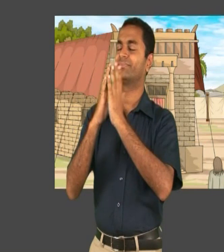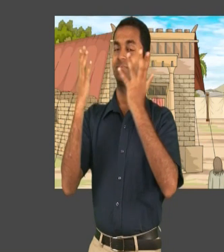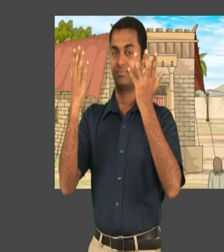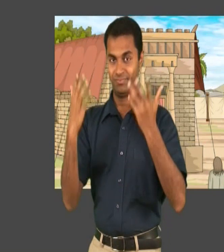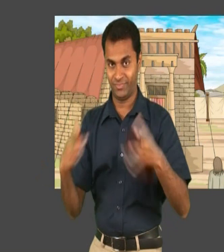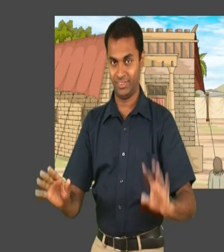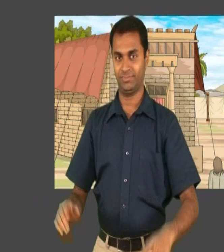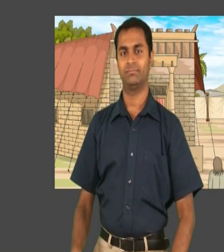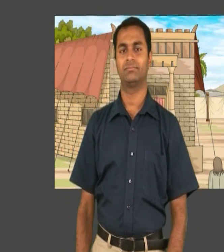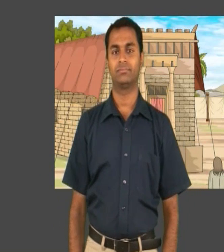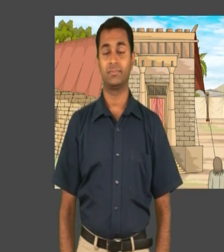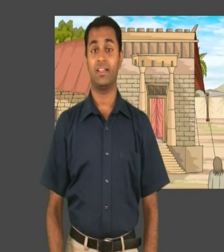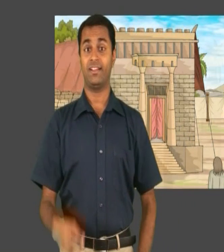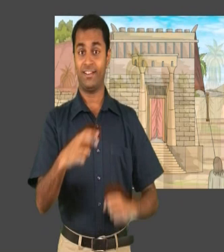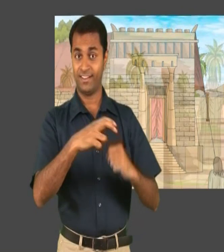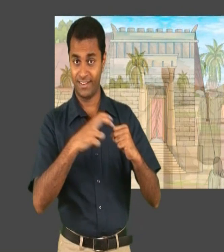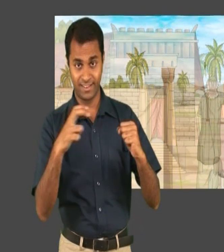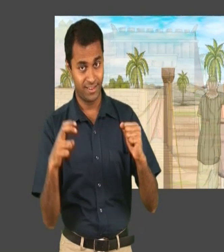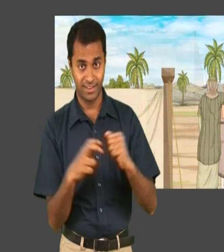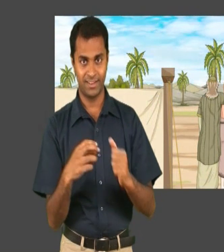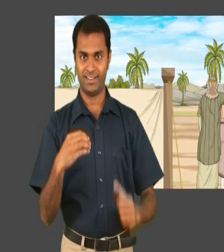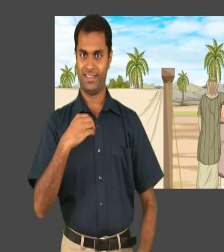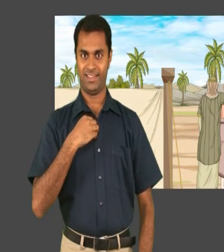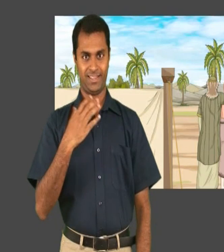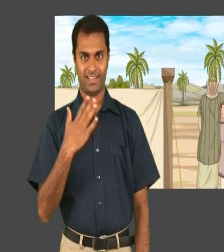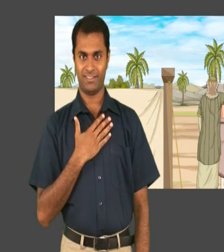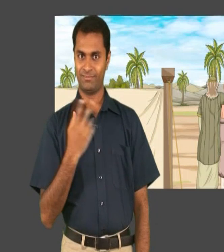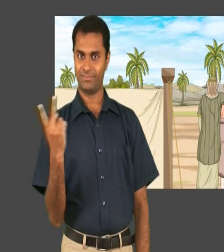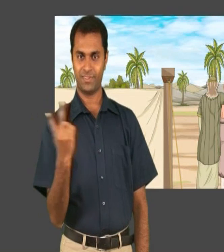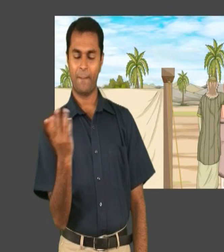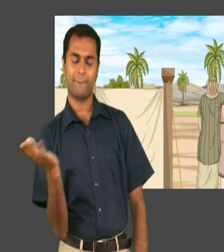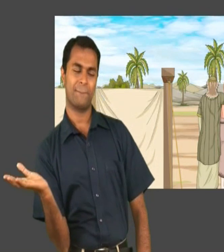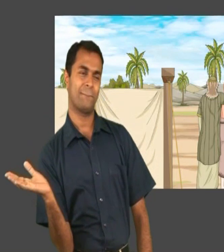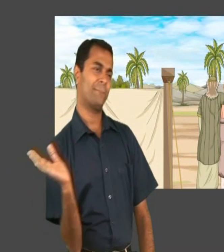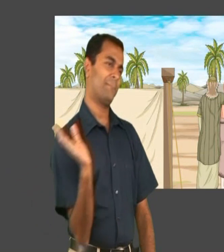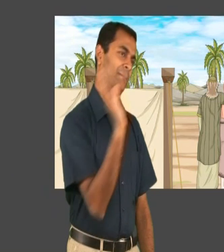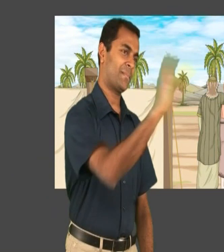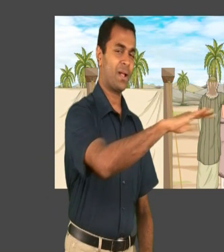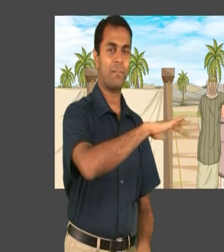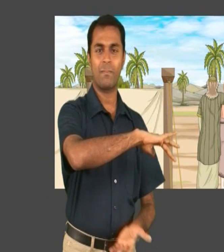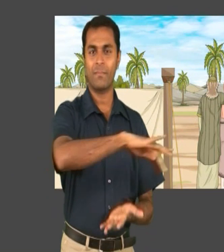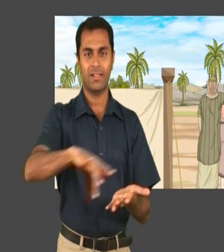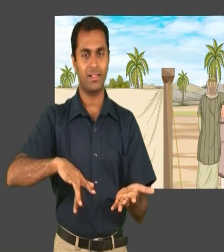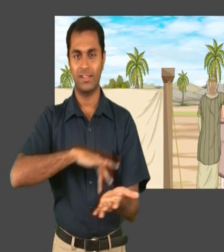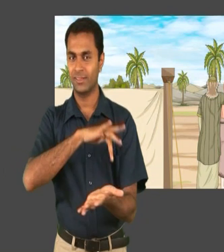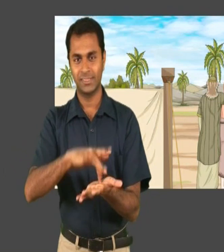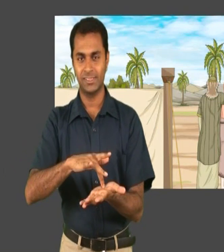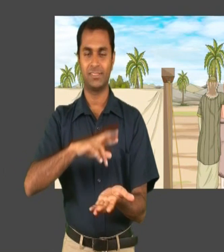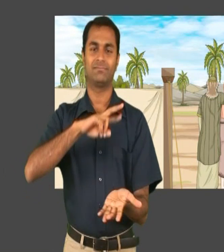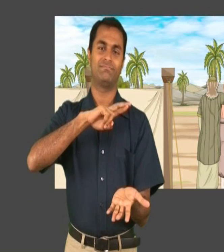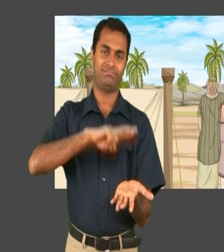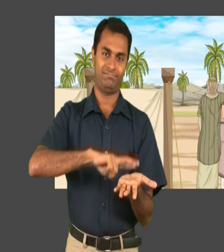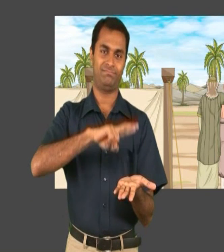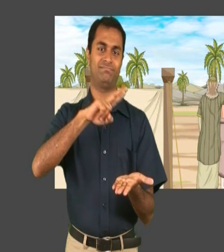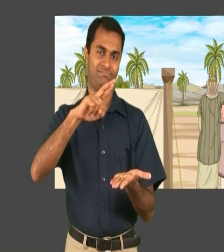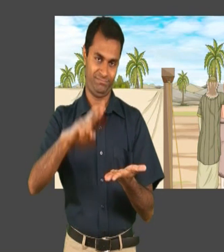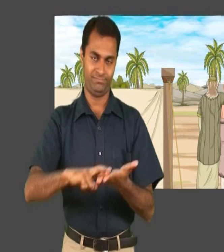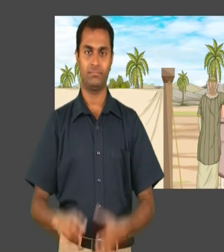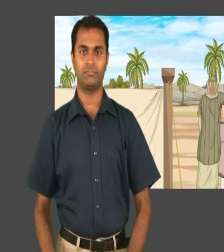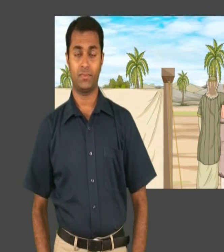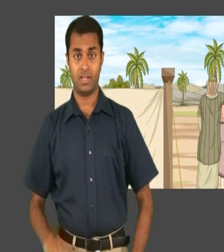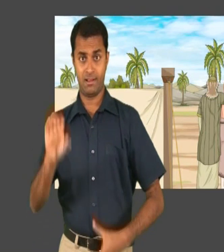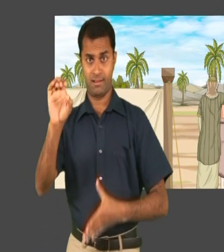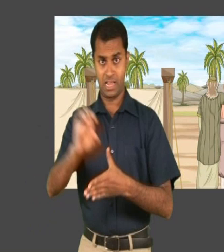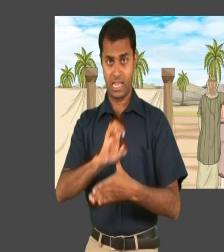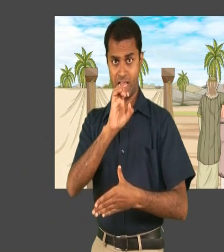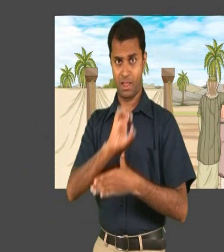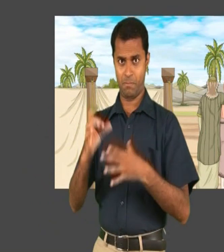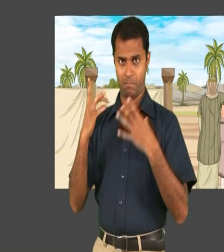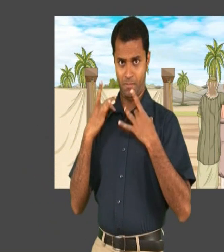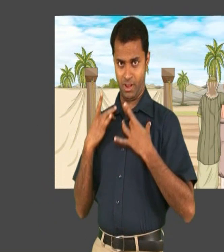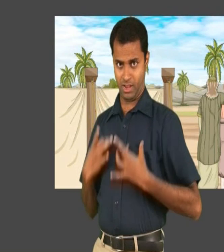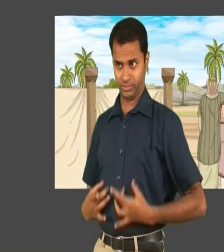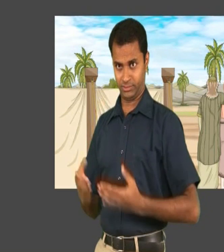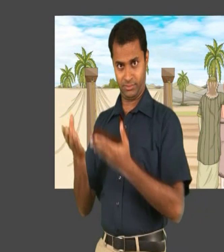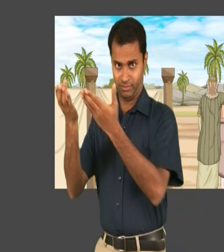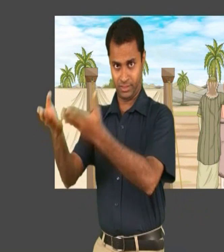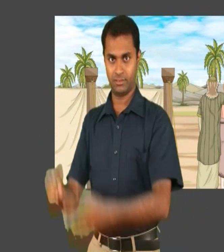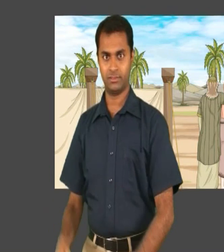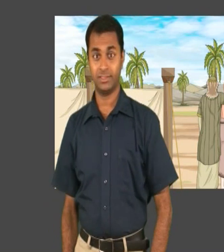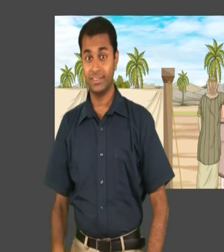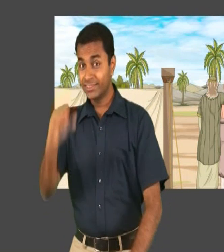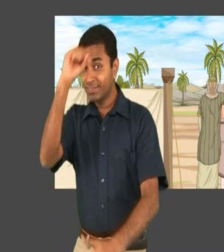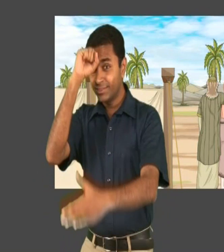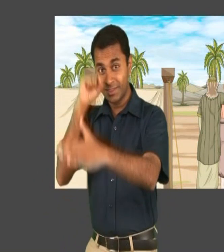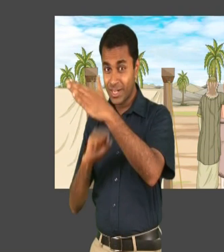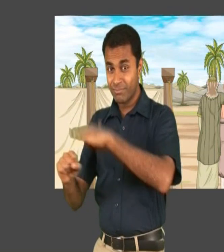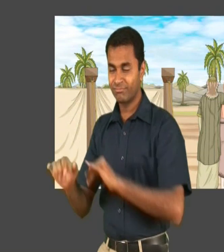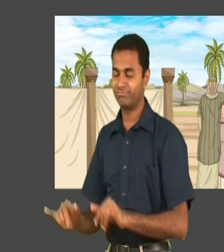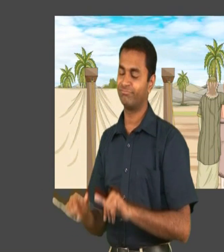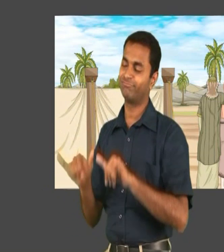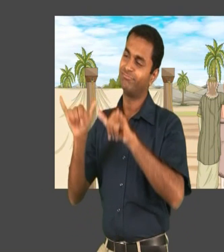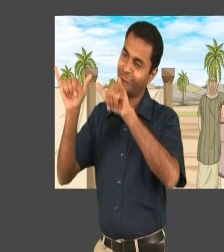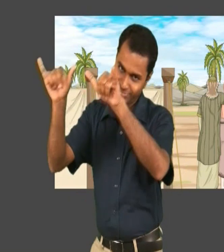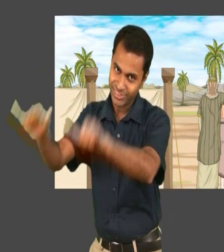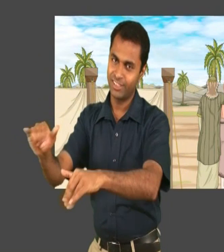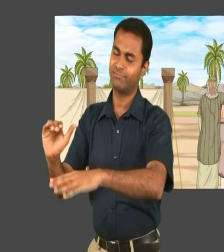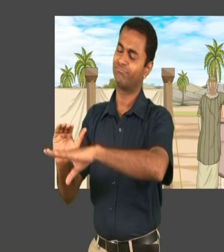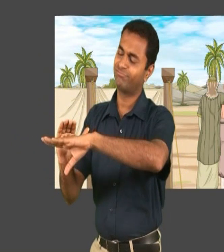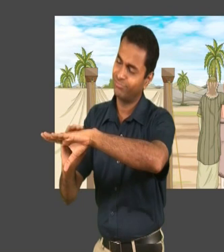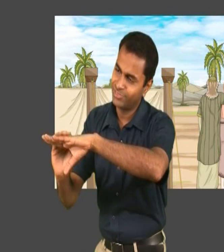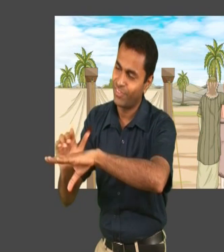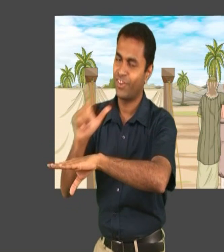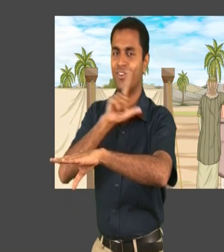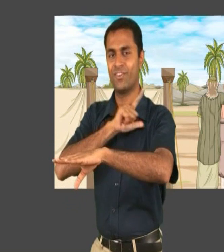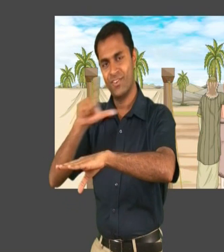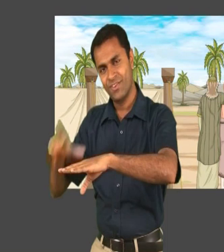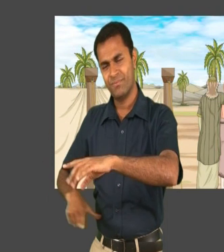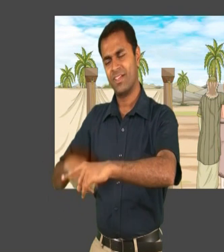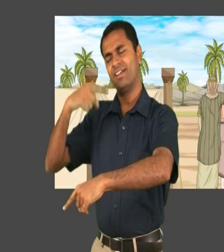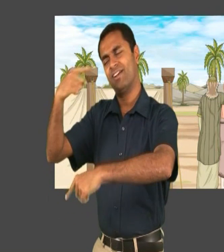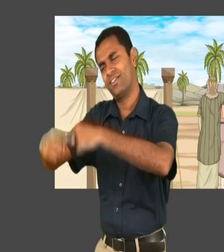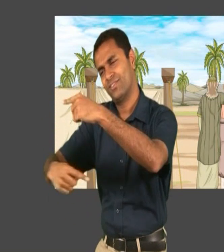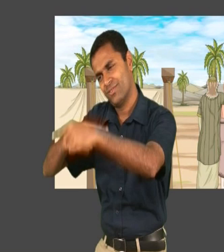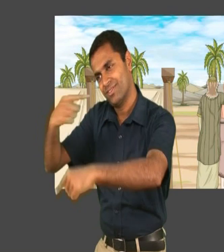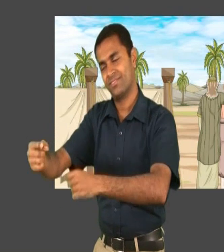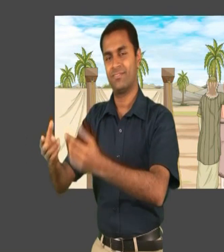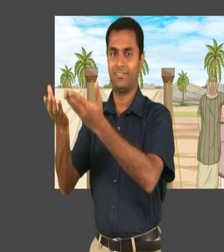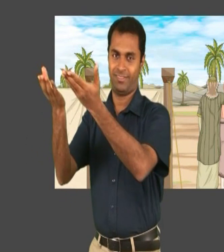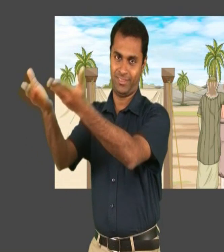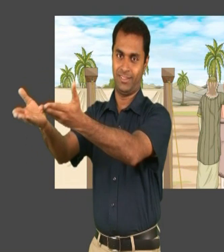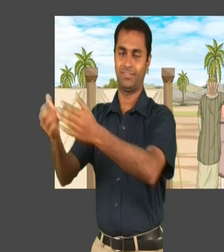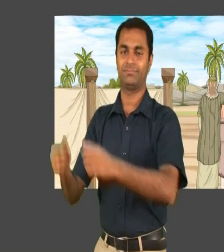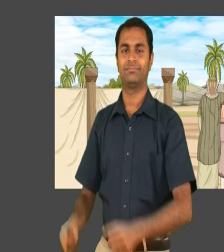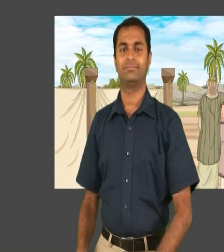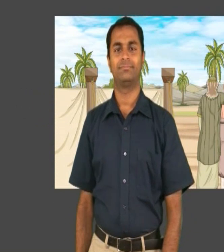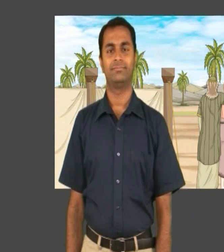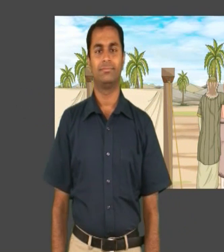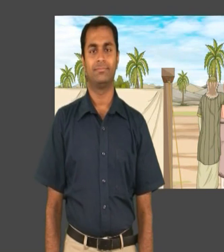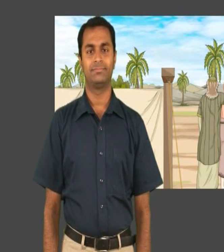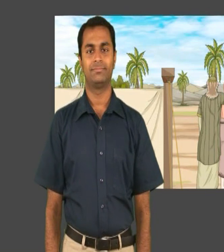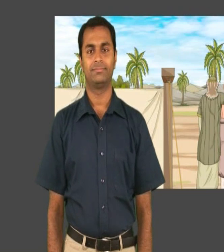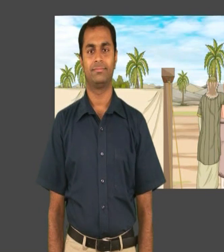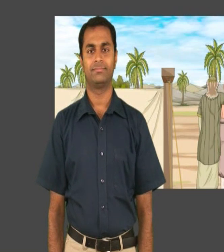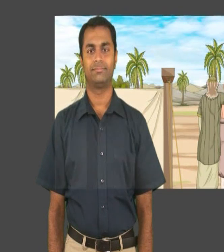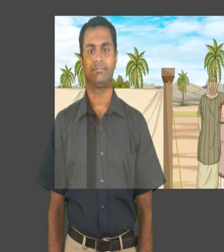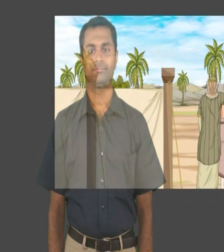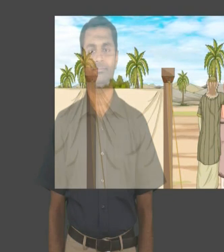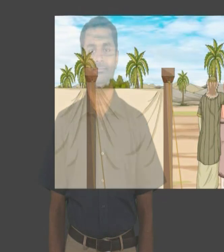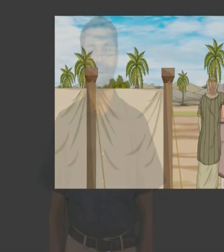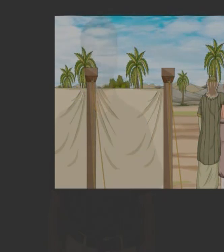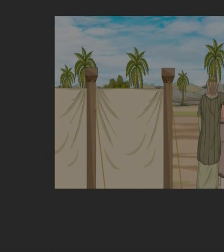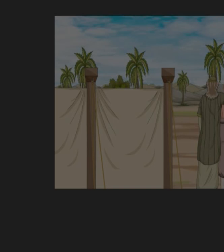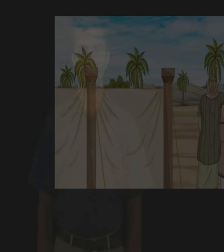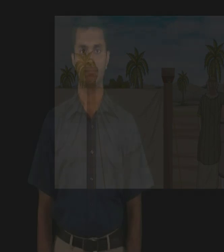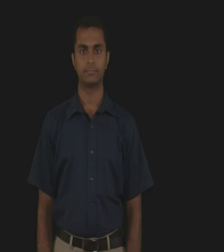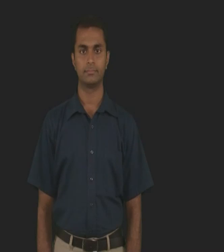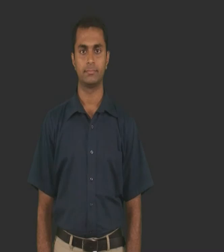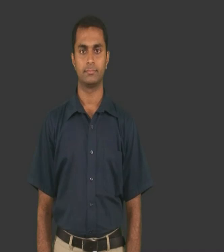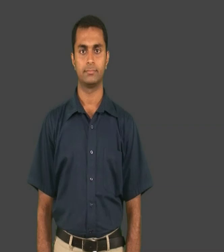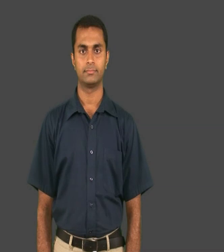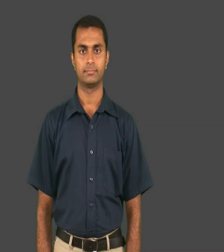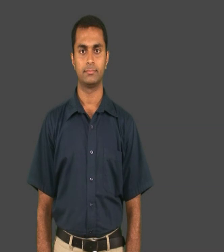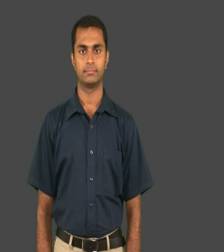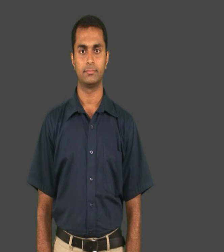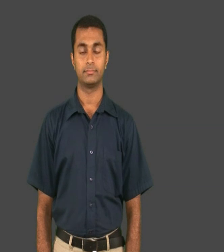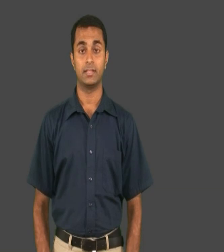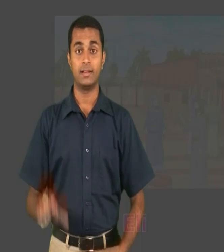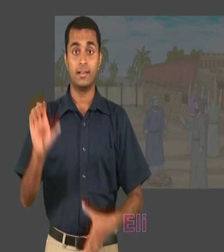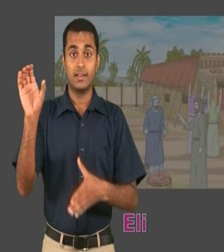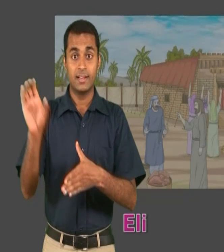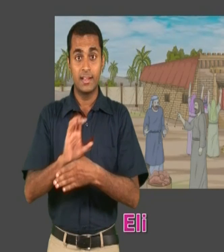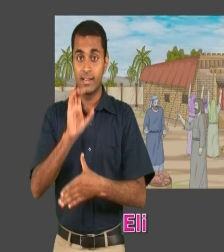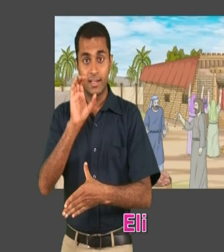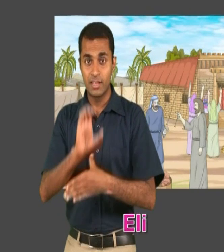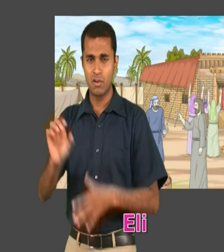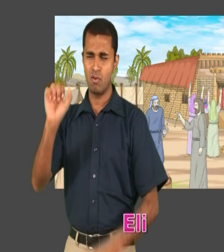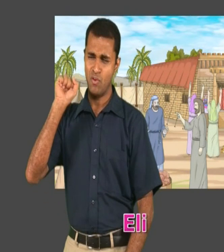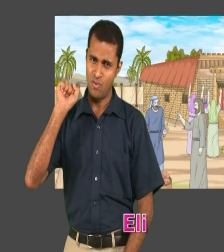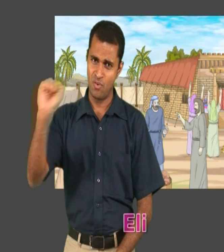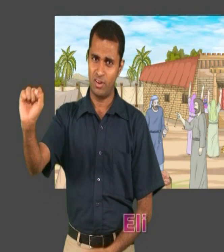Then Elkanah went home to Ramah, but the boy began ministering to the LORD before Eli the priest.